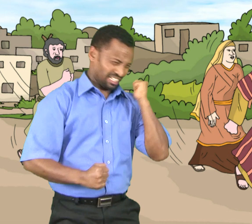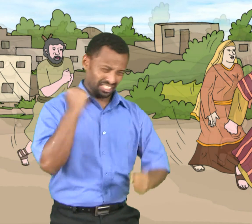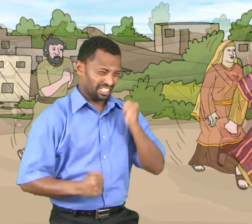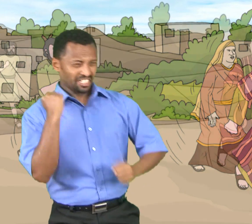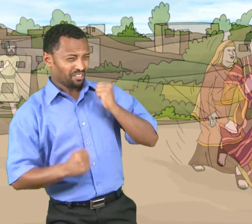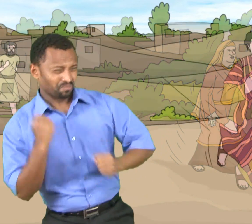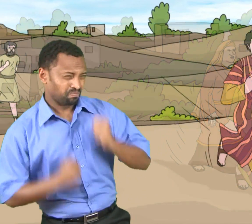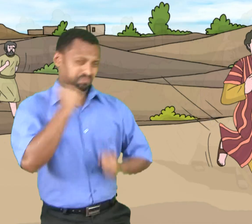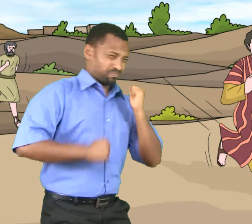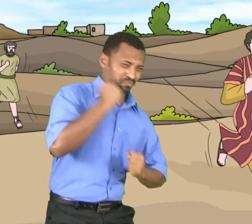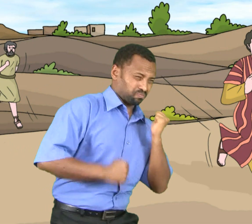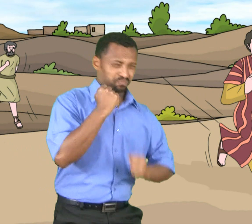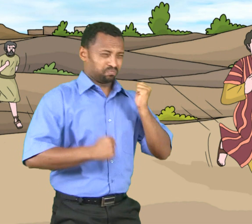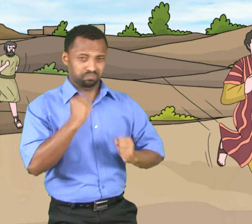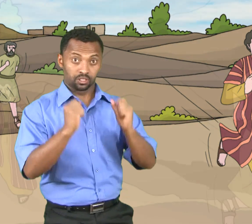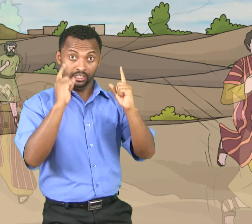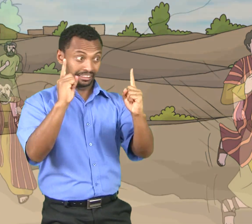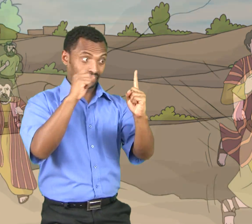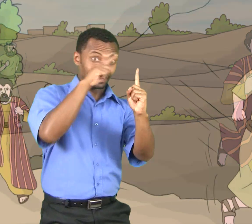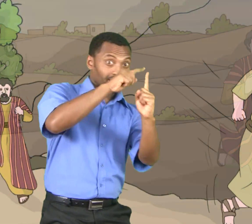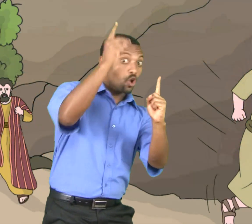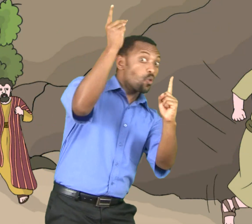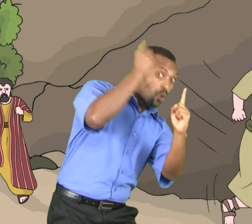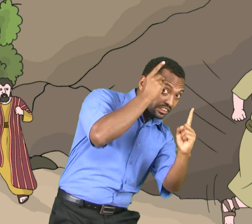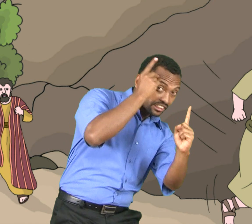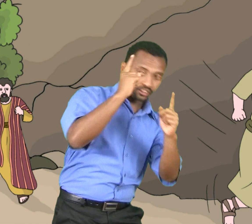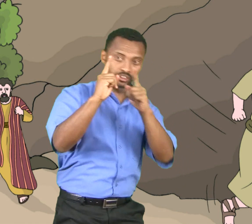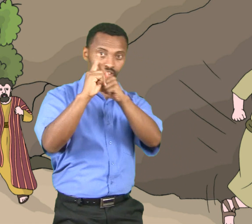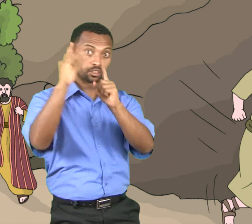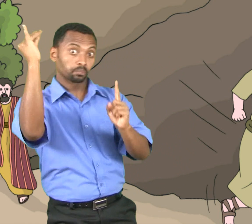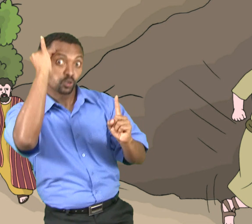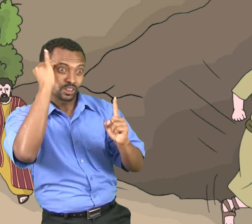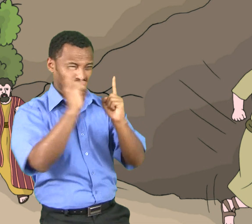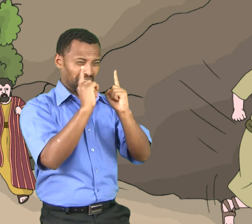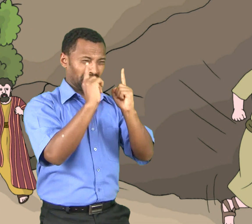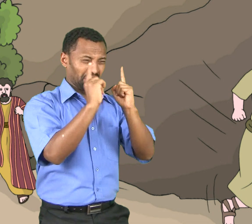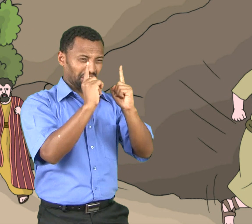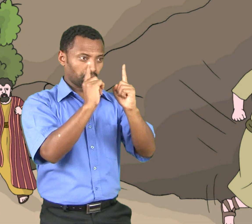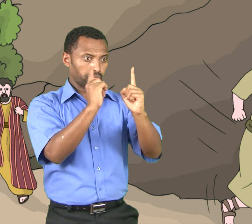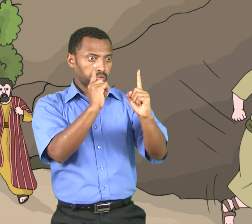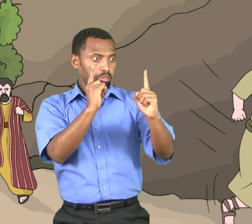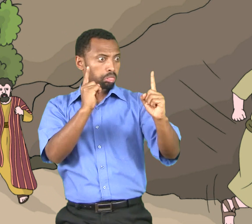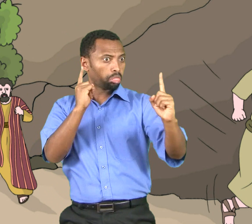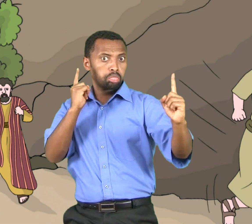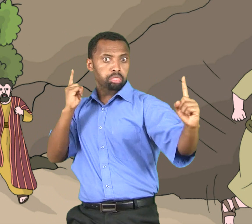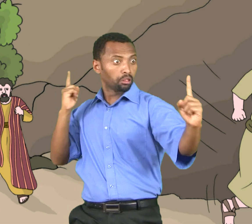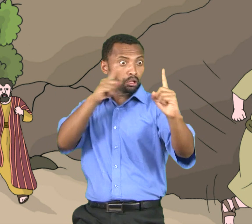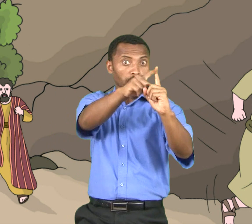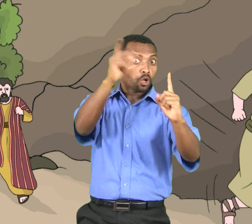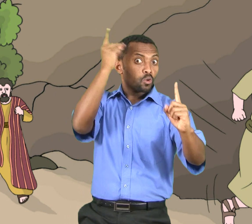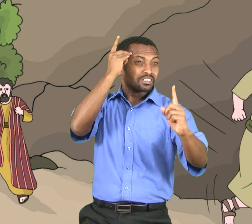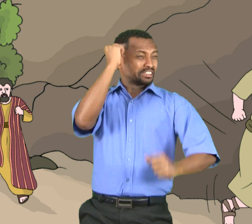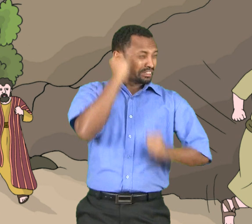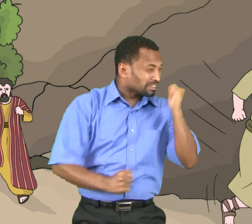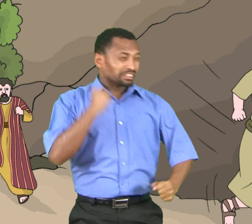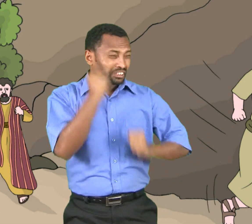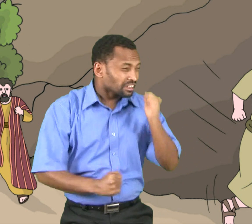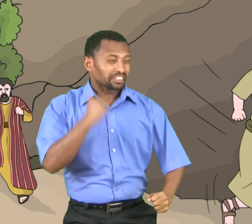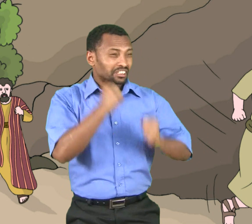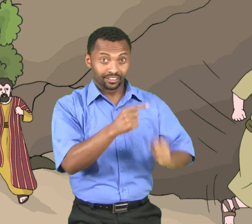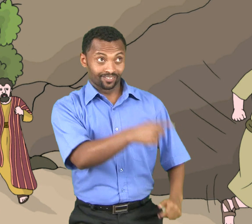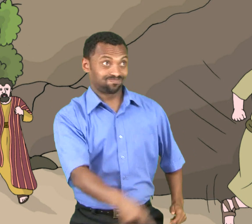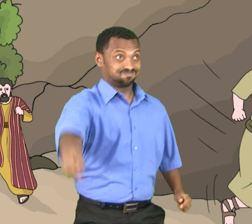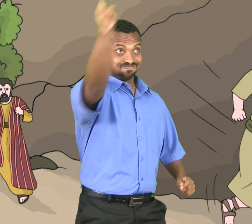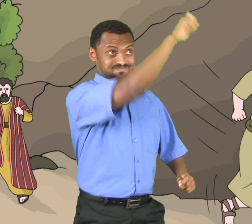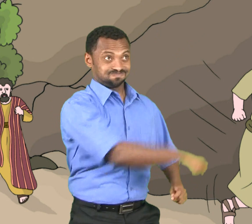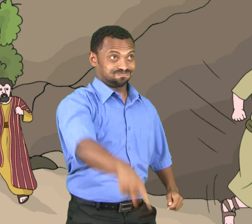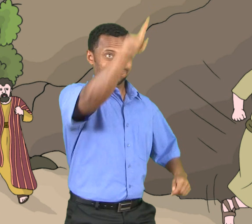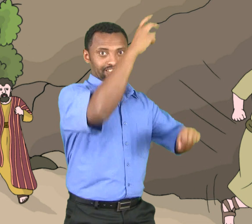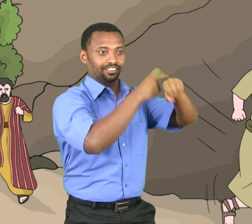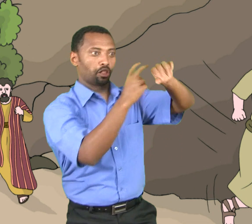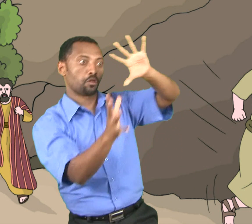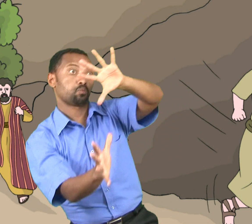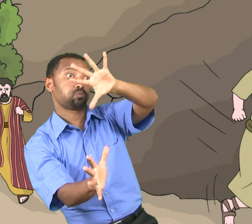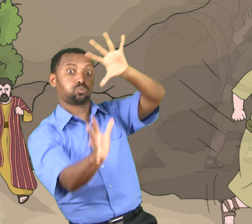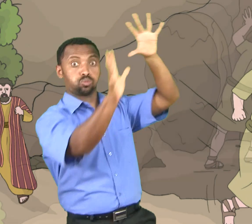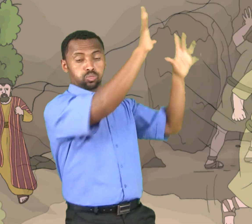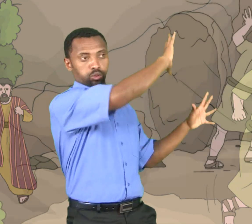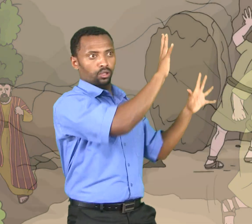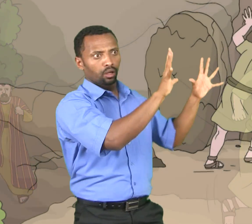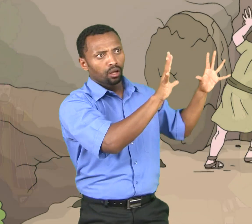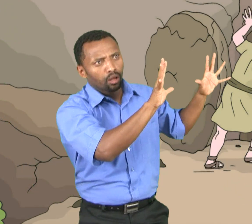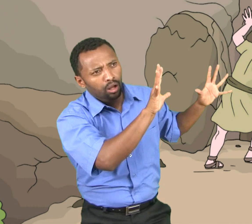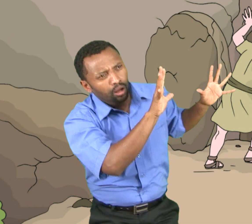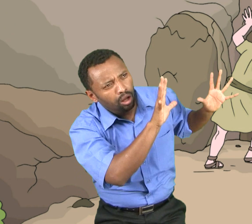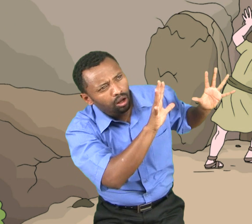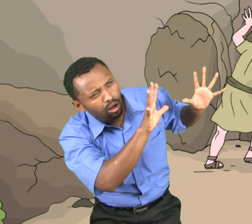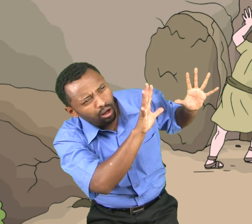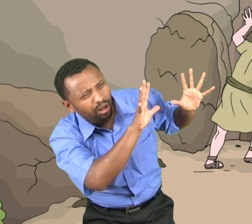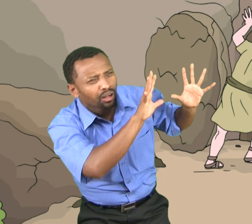The two were running together, but the other disciple outran Peter and reached the tomb first.